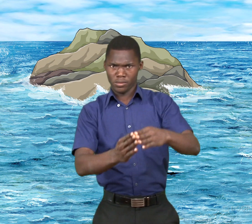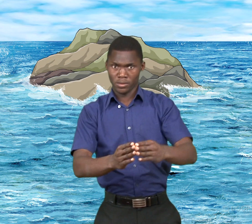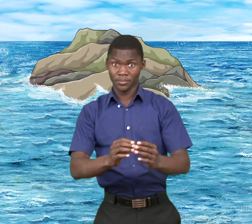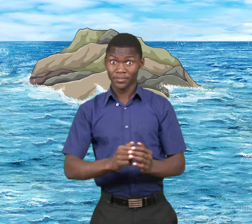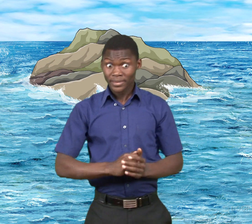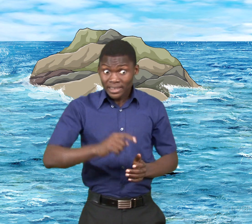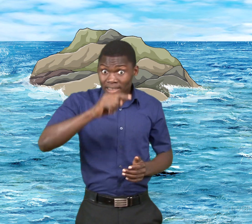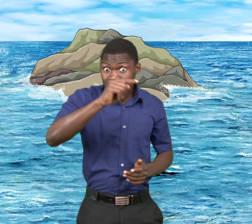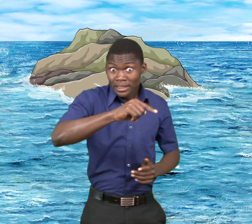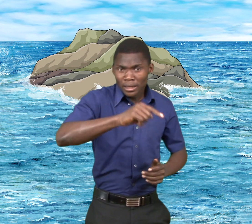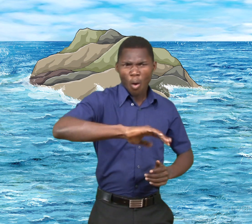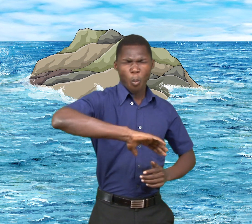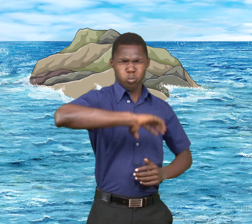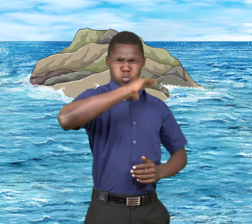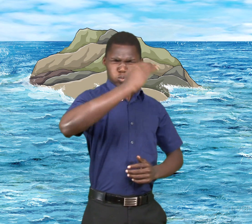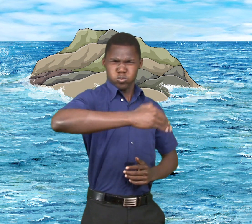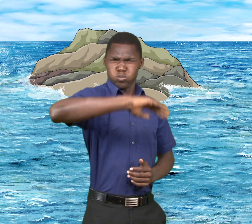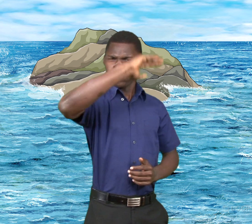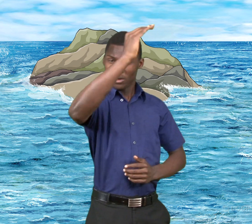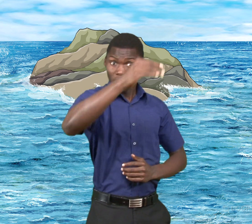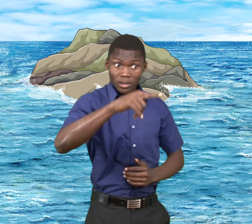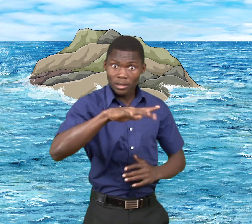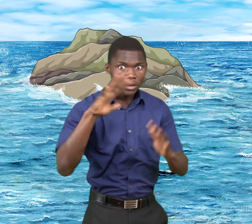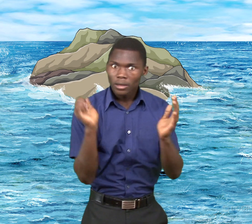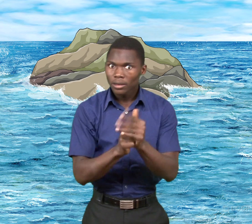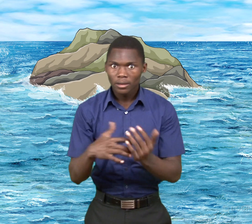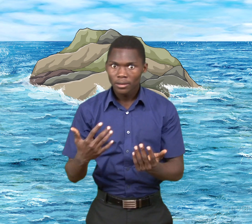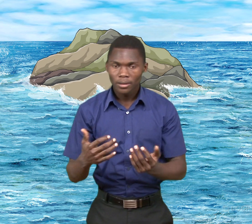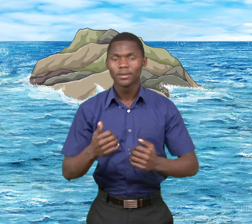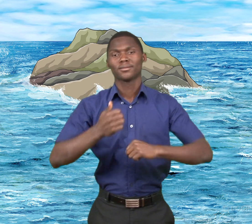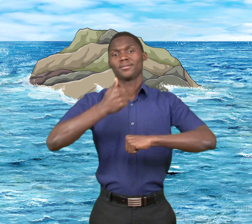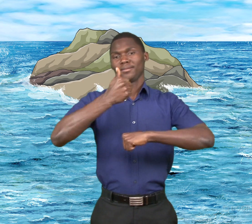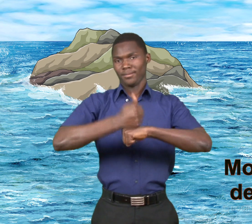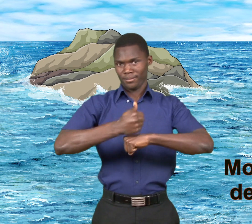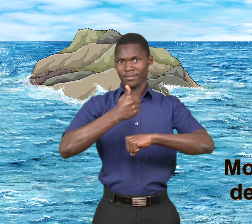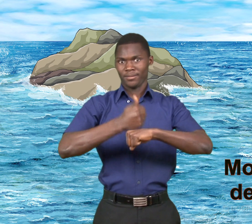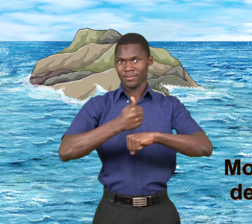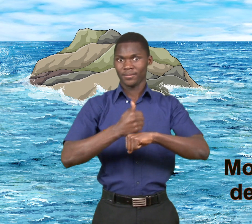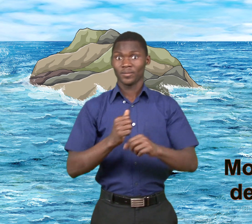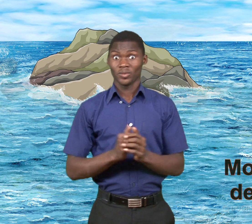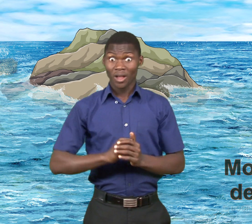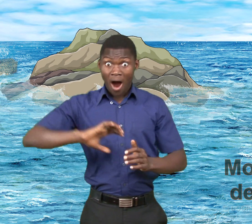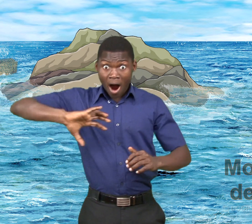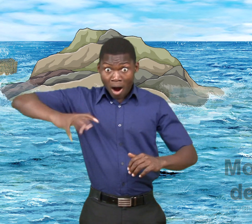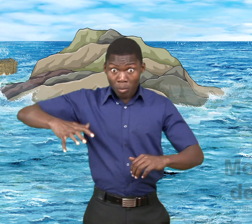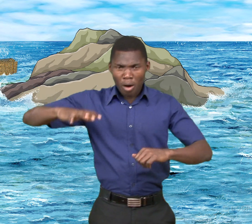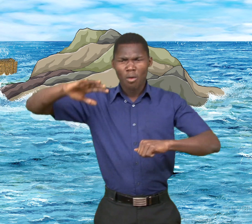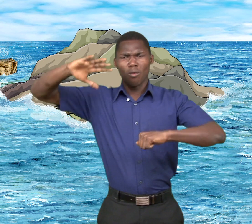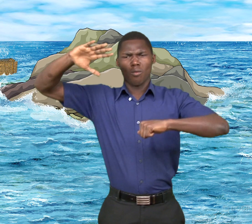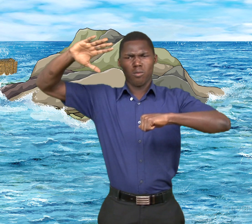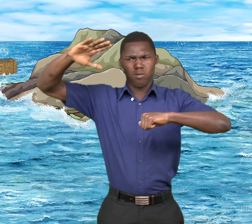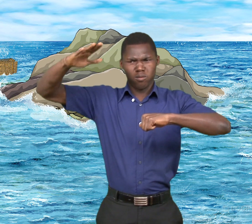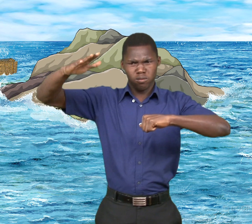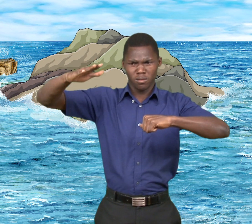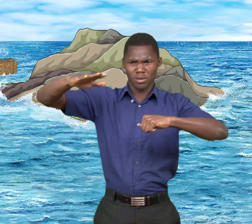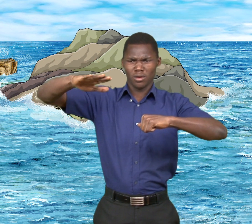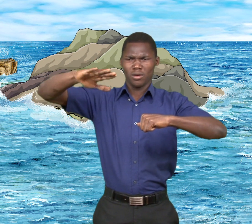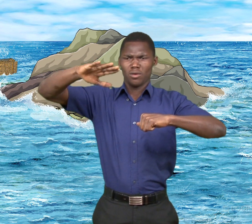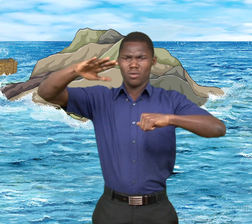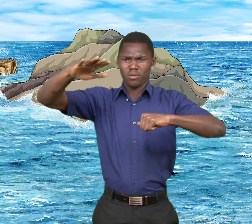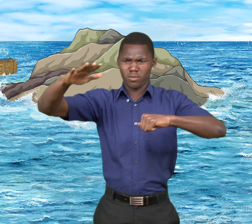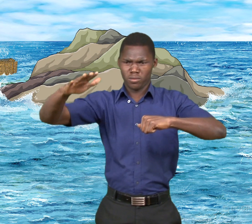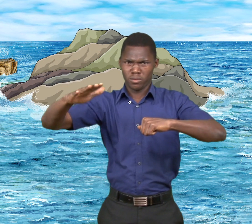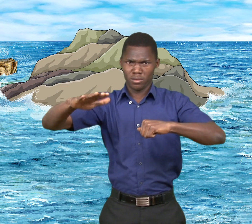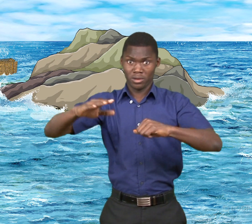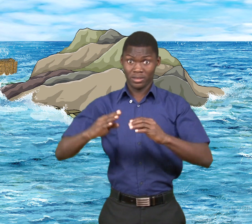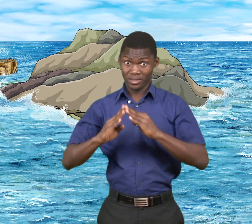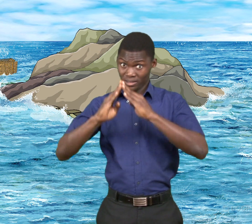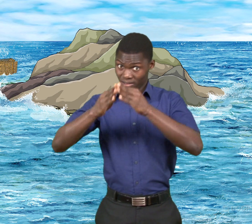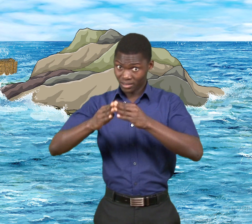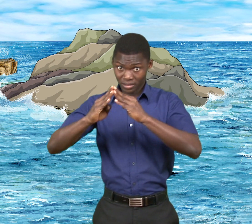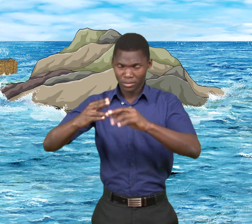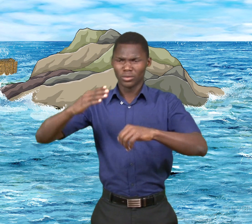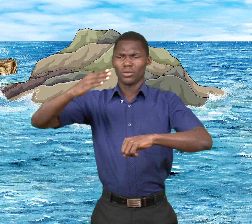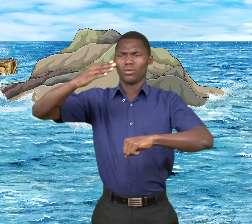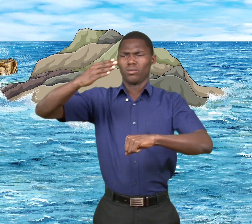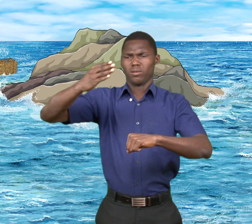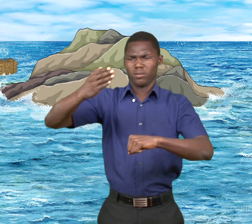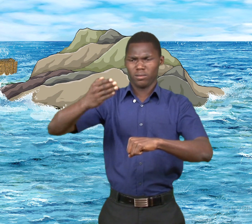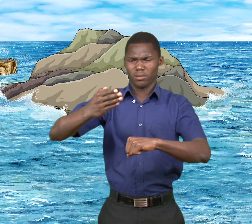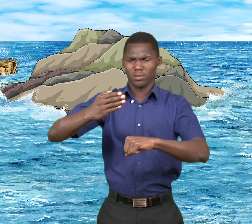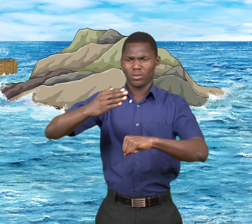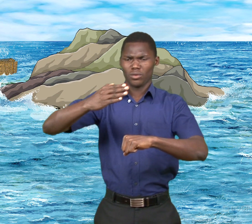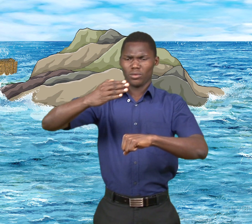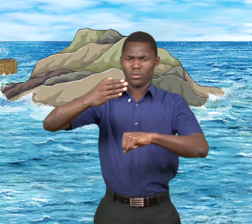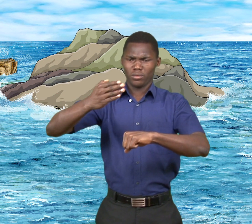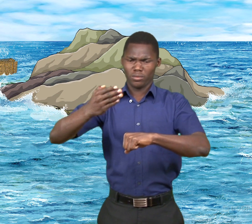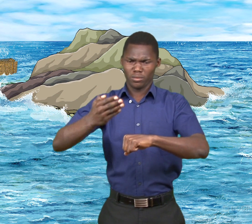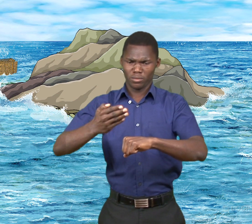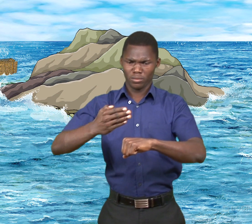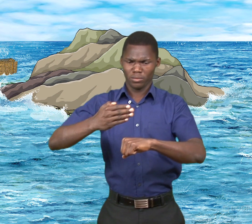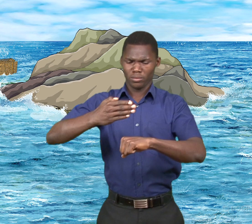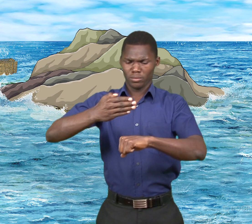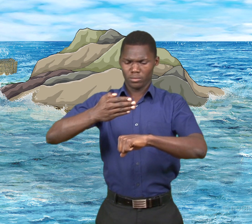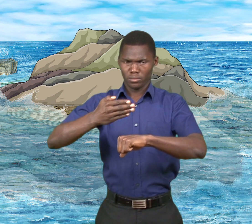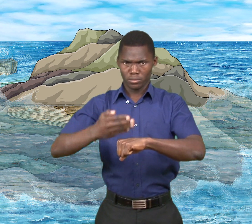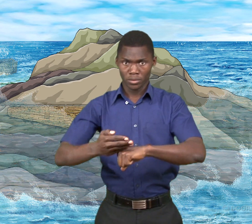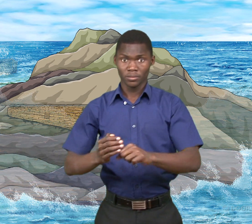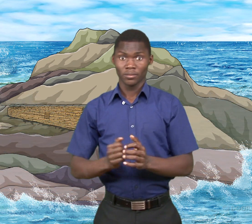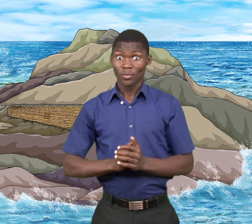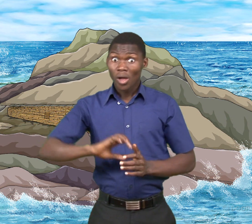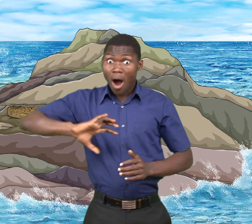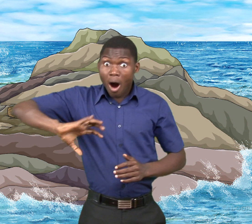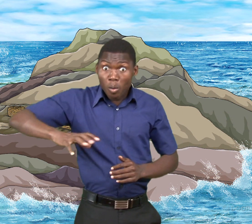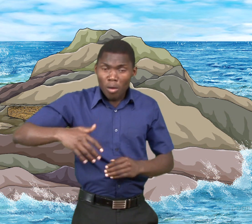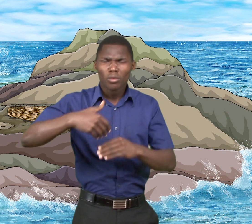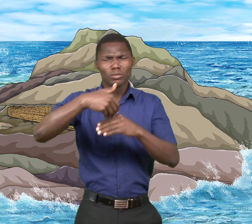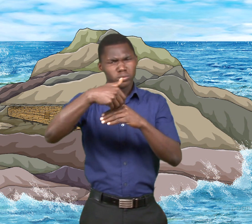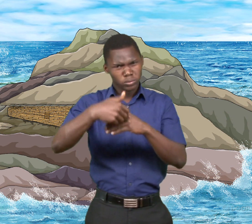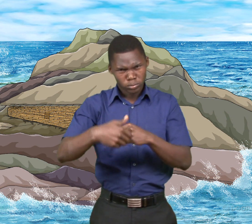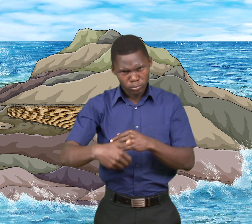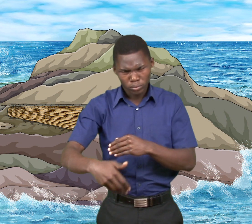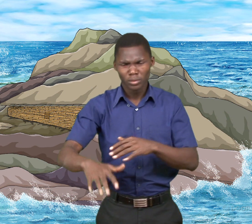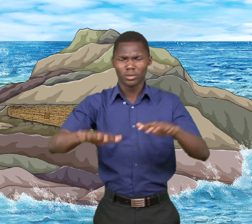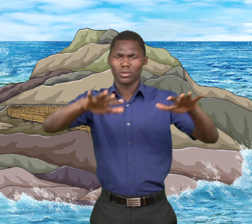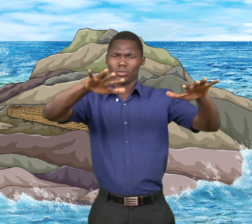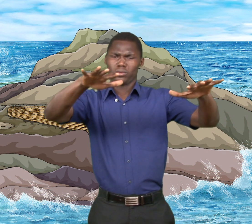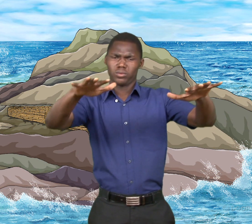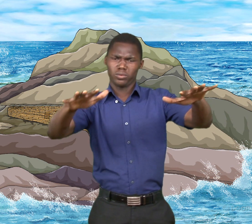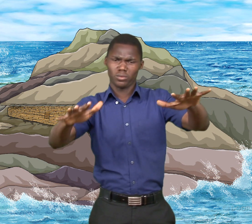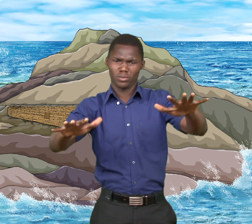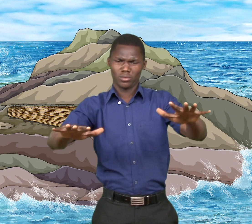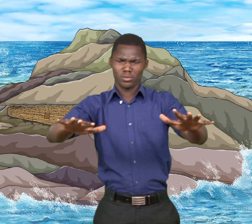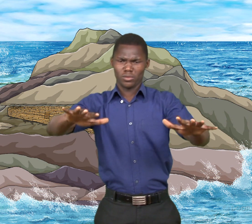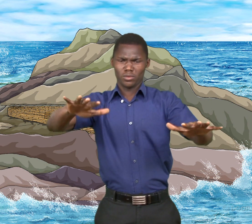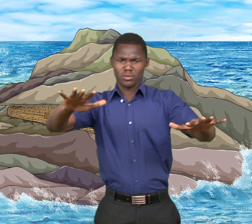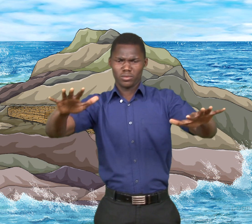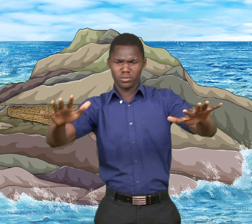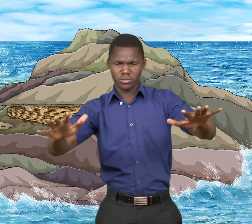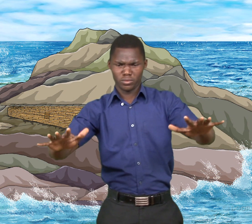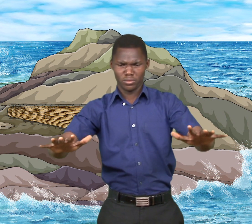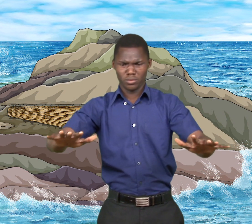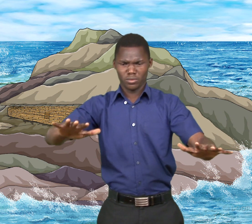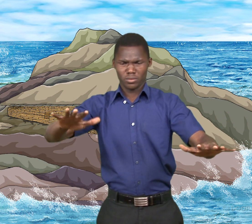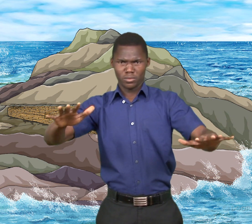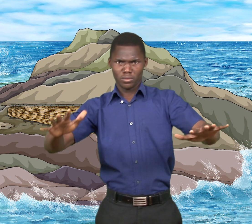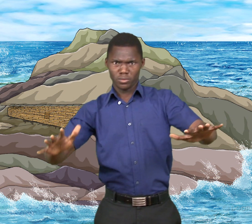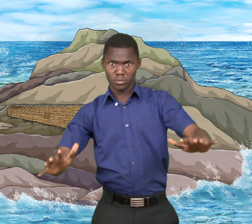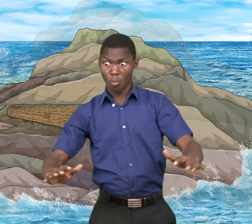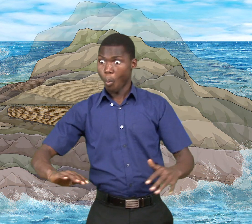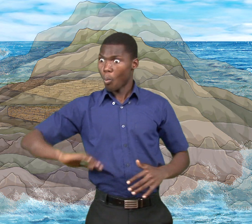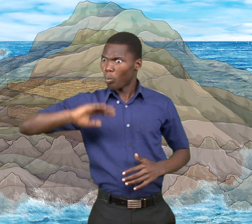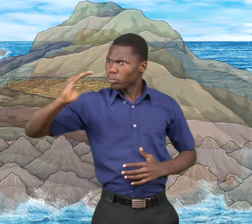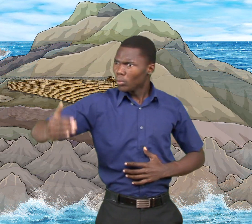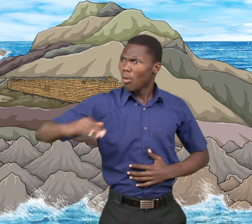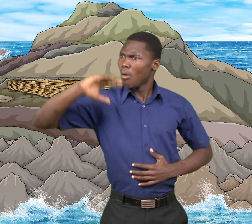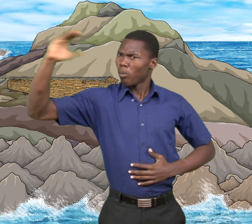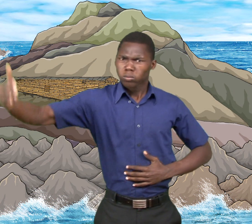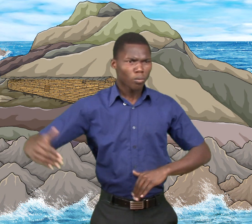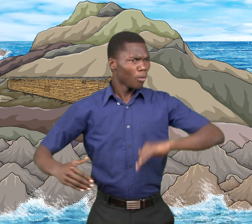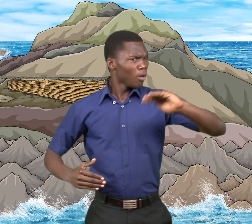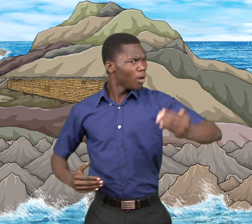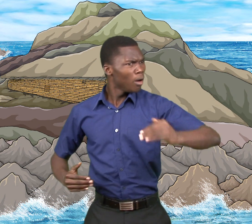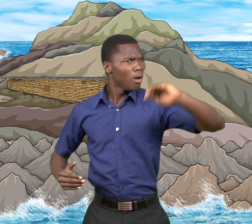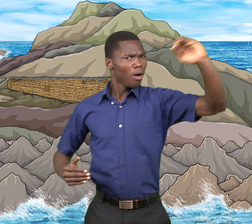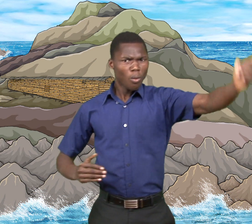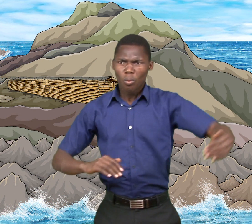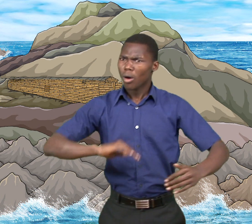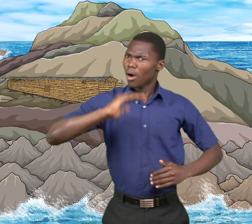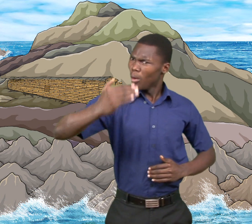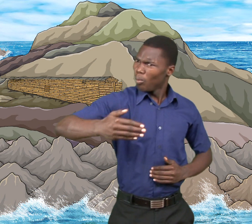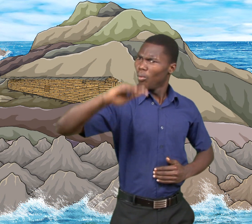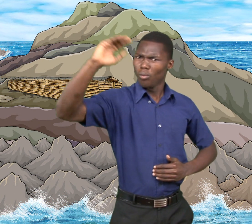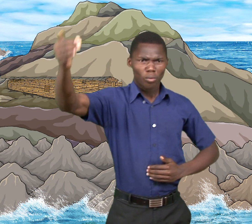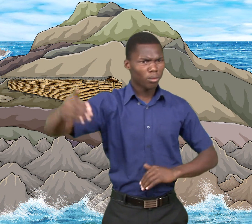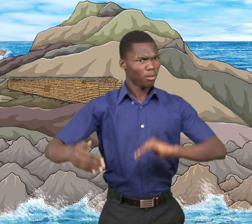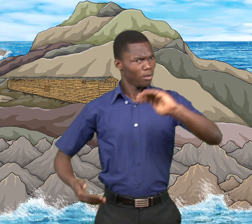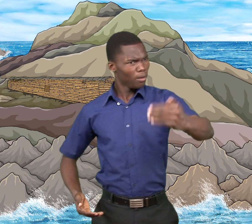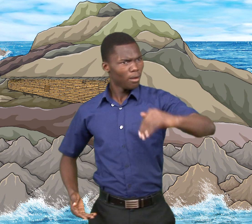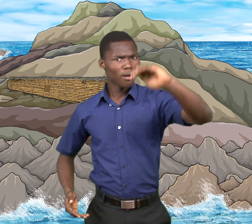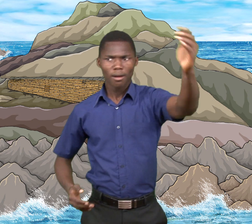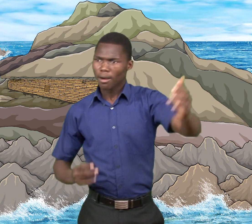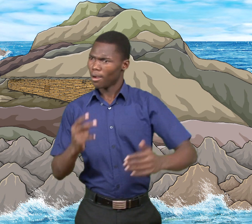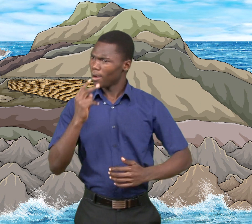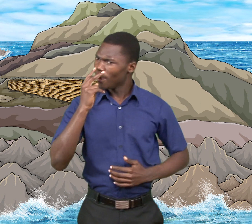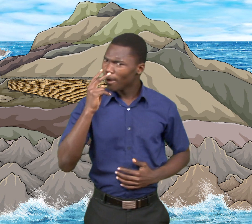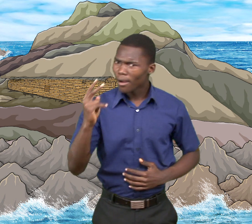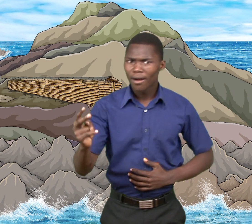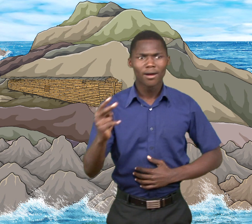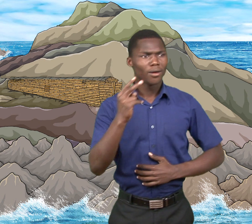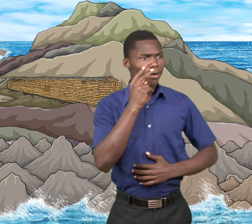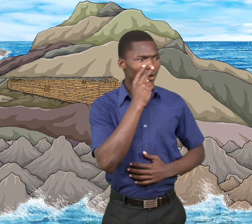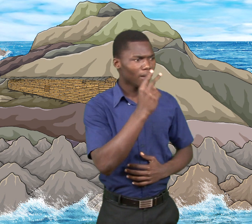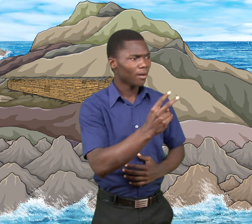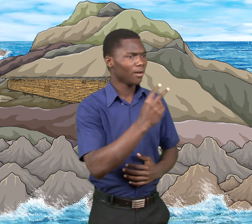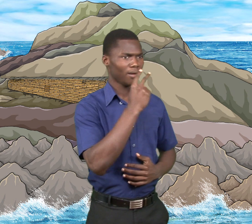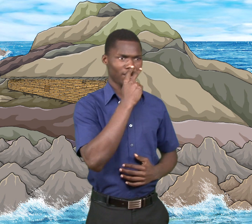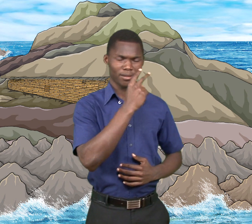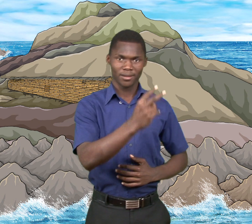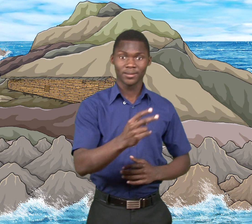The waters receded steadily from the earth, and after 150 days the waters had gone down. On the seventeenth day of the seventh month, the ark came to rest on the mountains of Ararat.